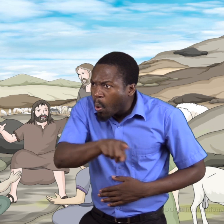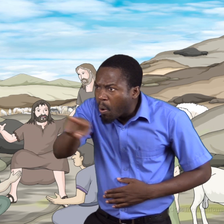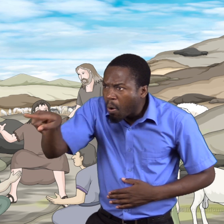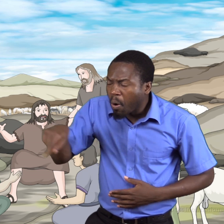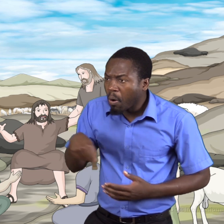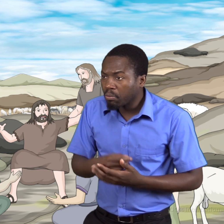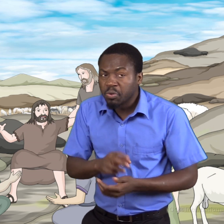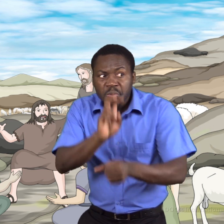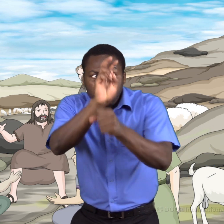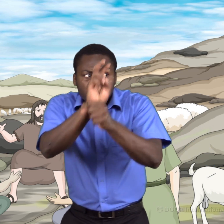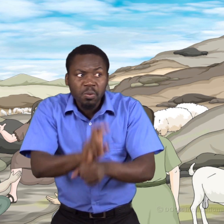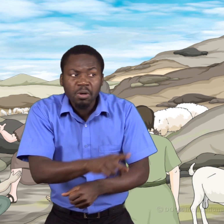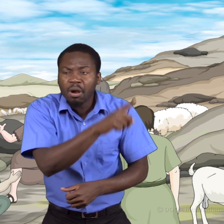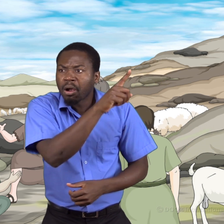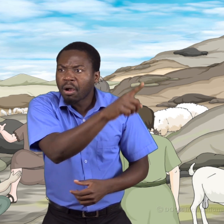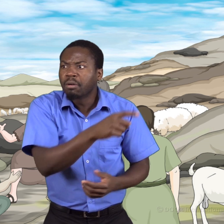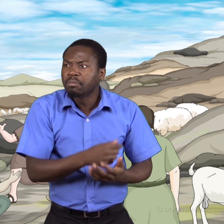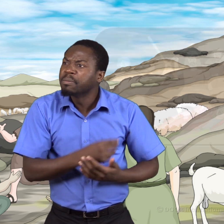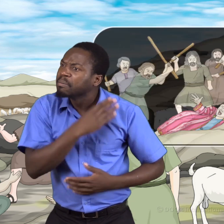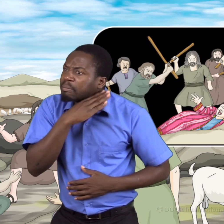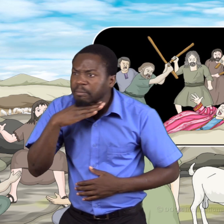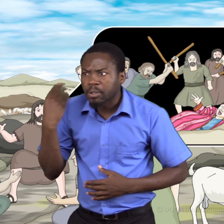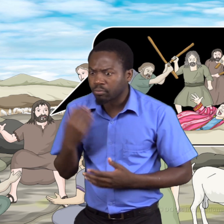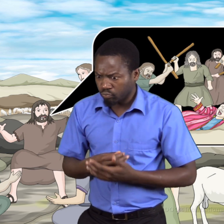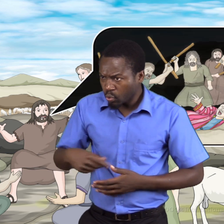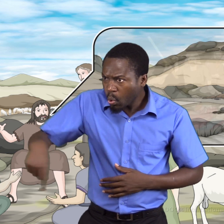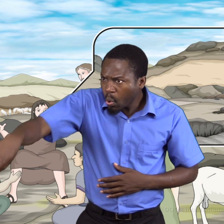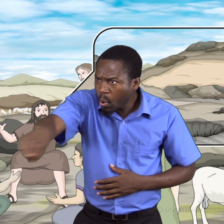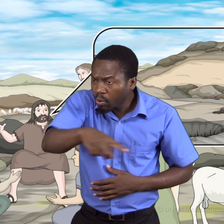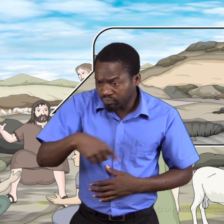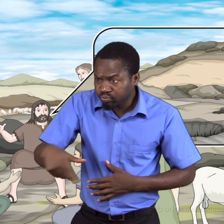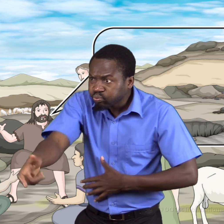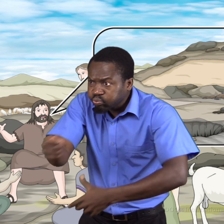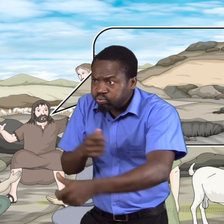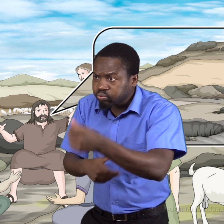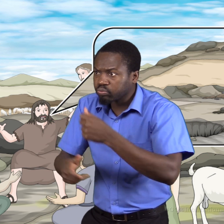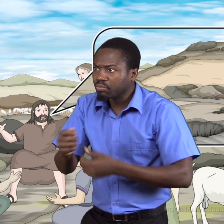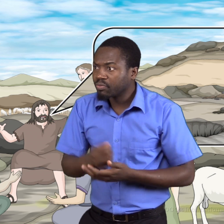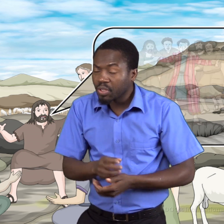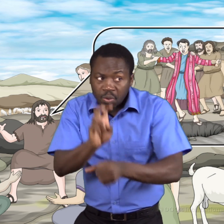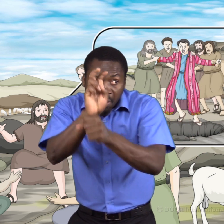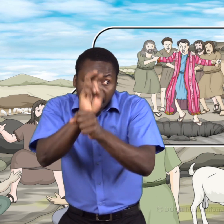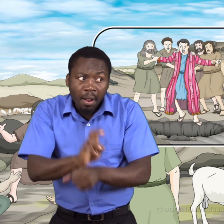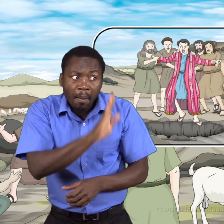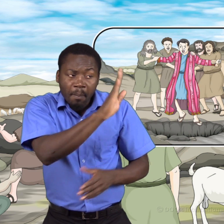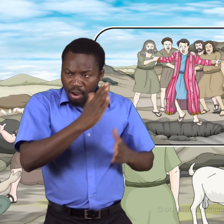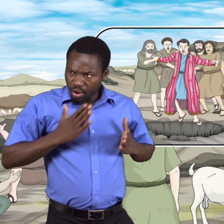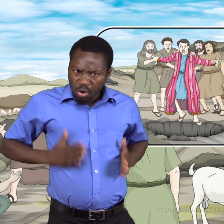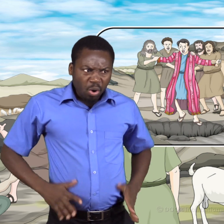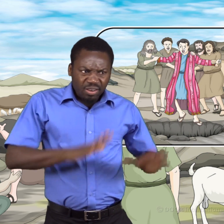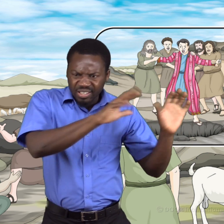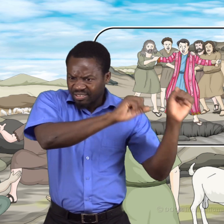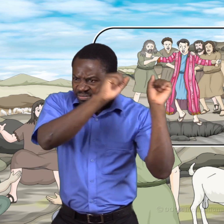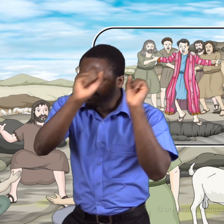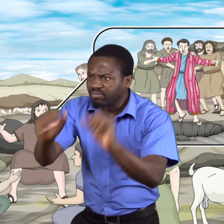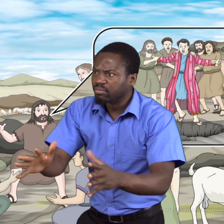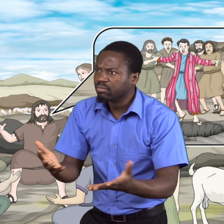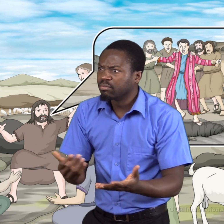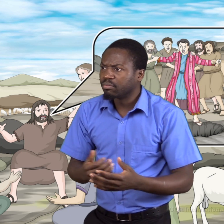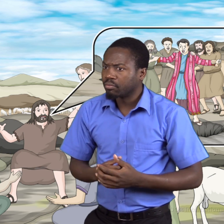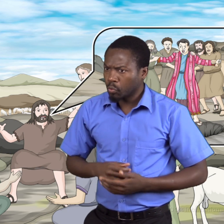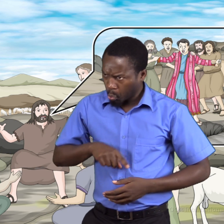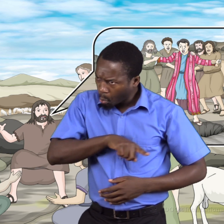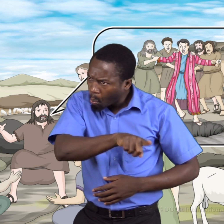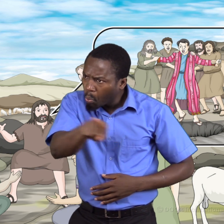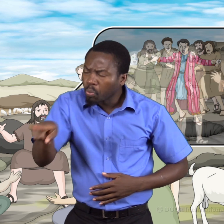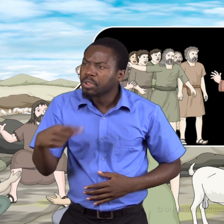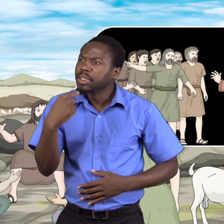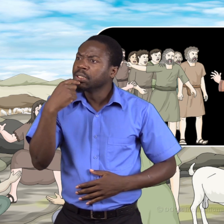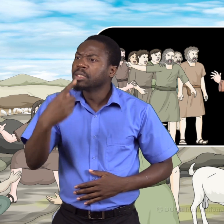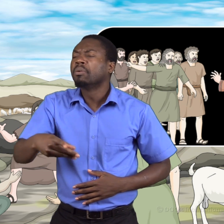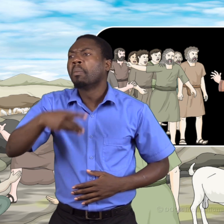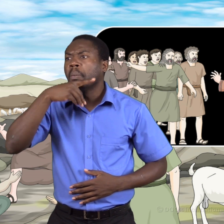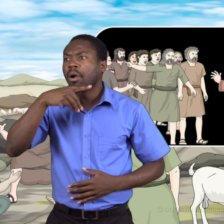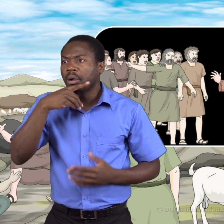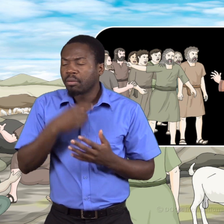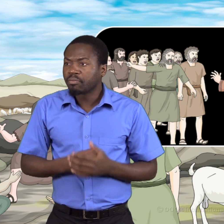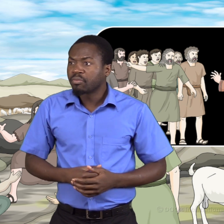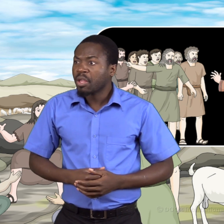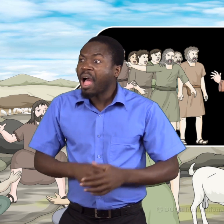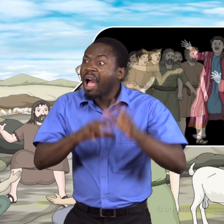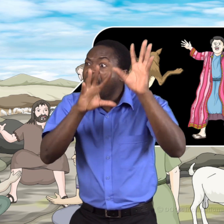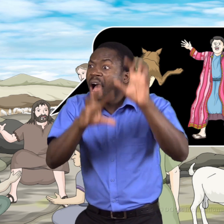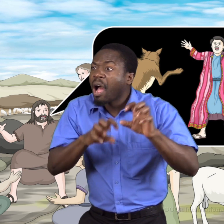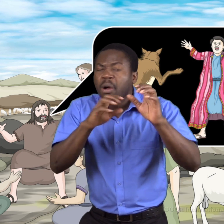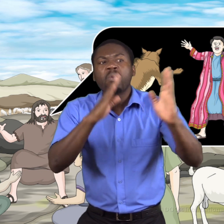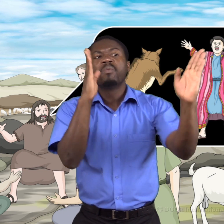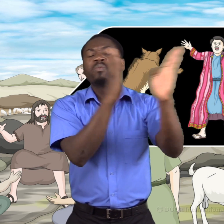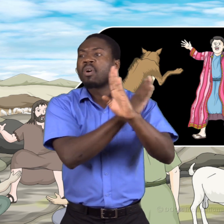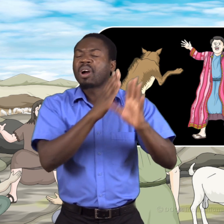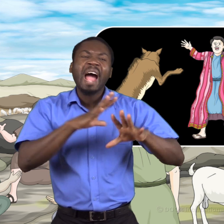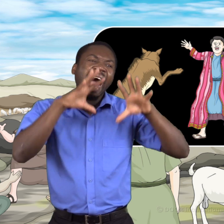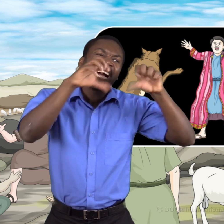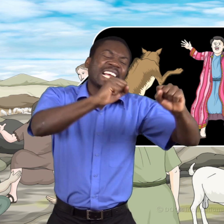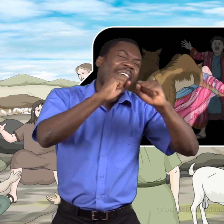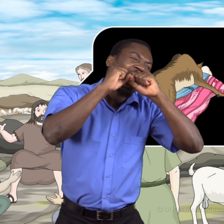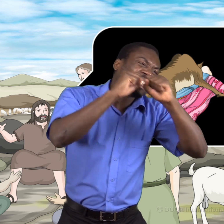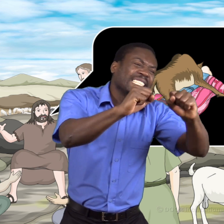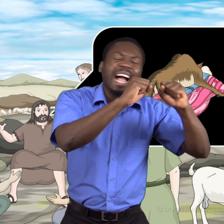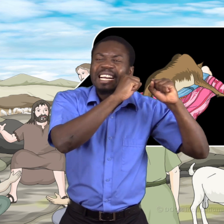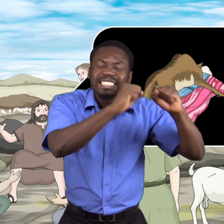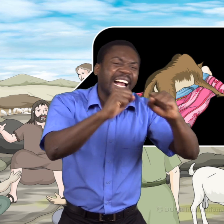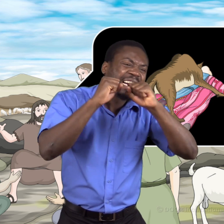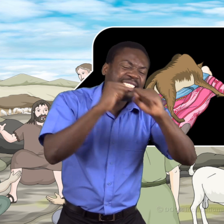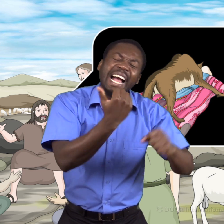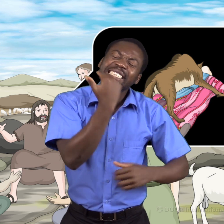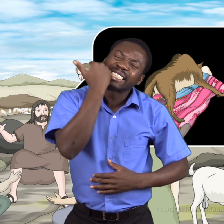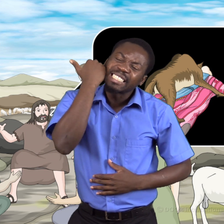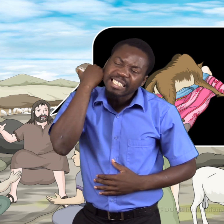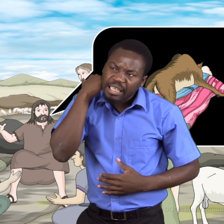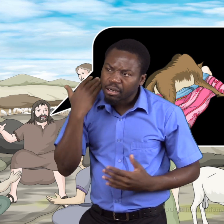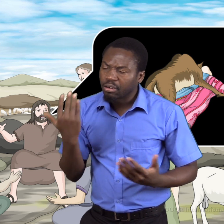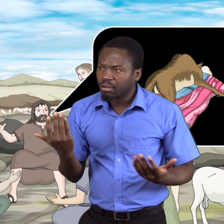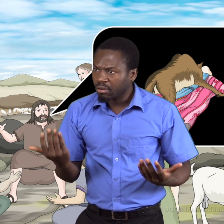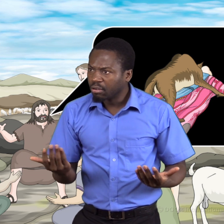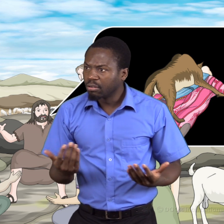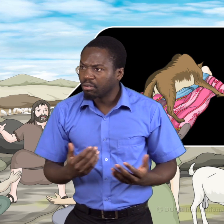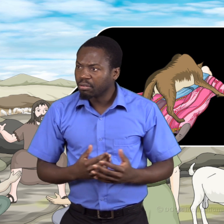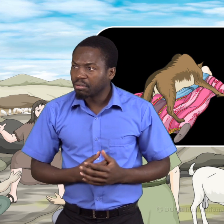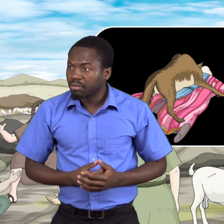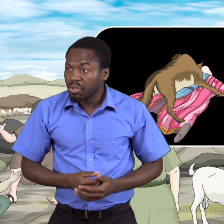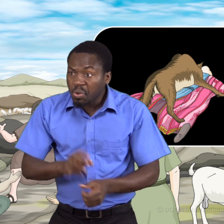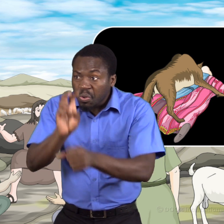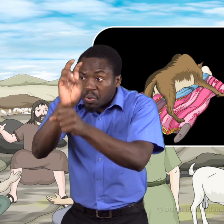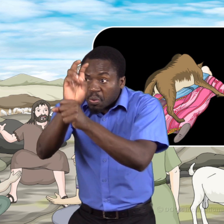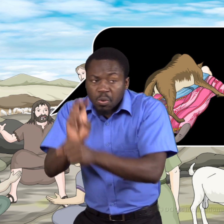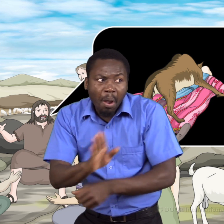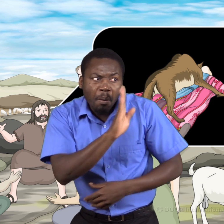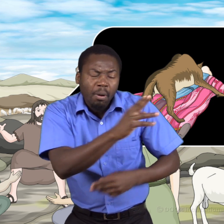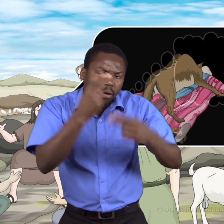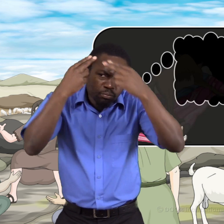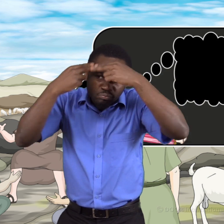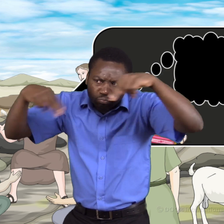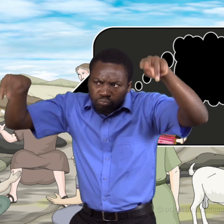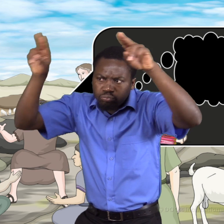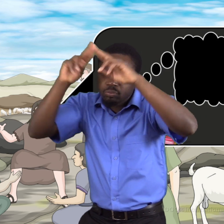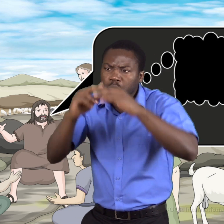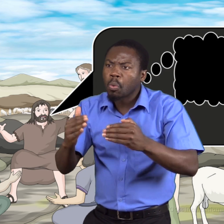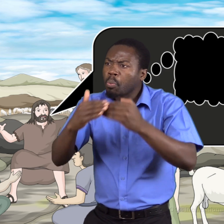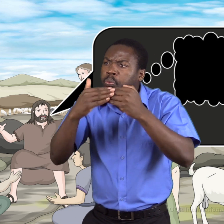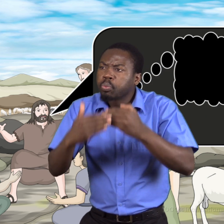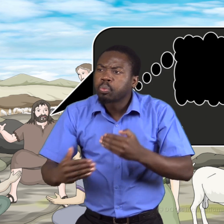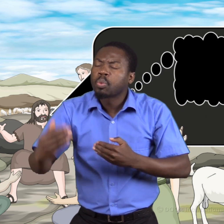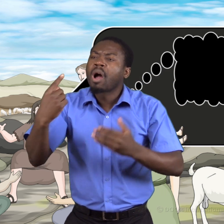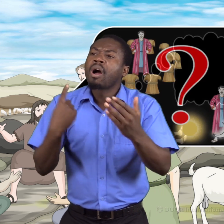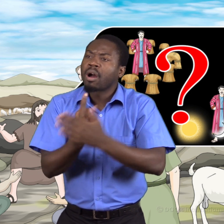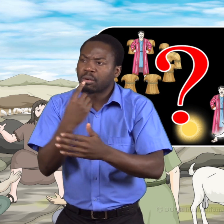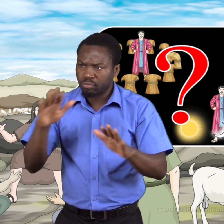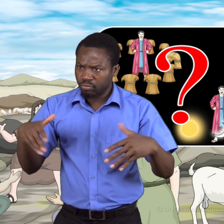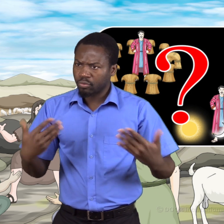“Come now, let us kill him and throw him into one of the pits. We can say that a vicious animal has devoured him.